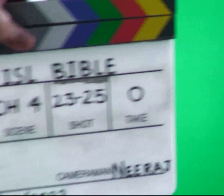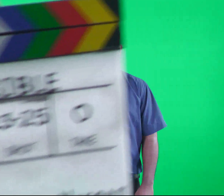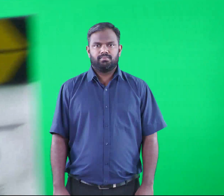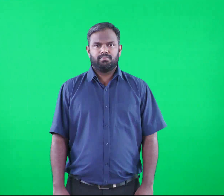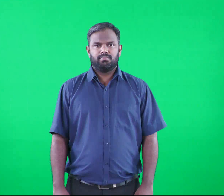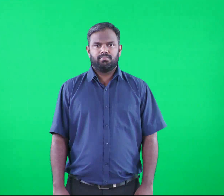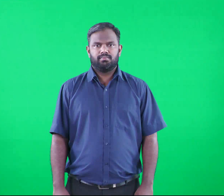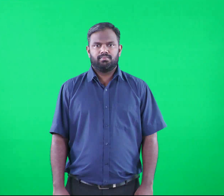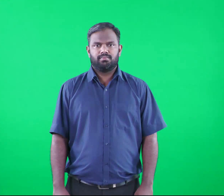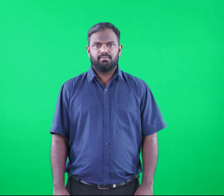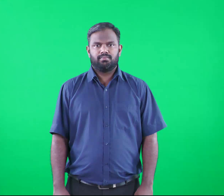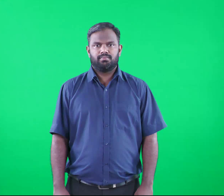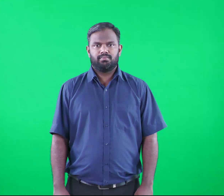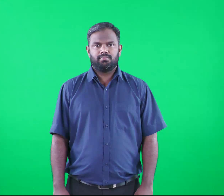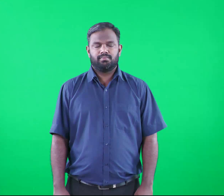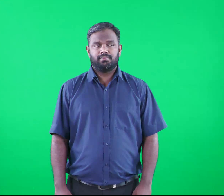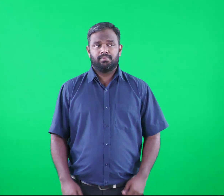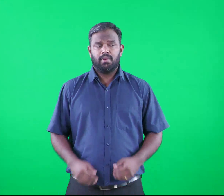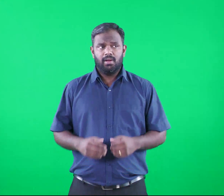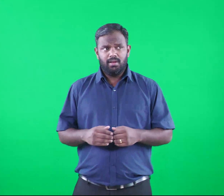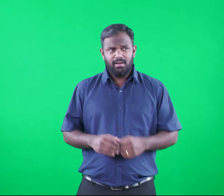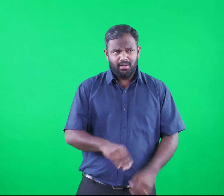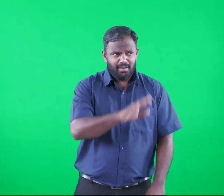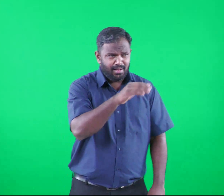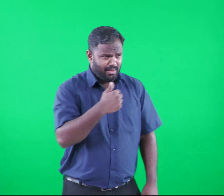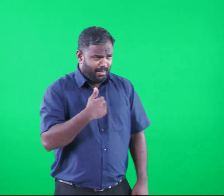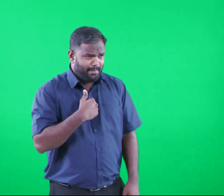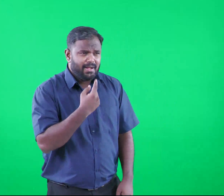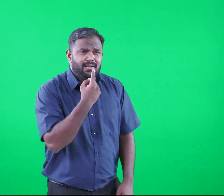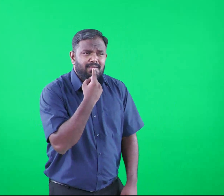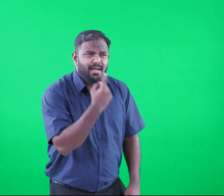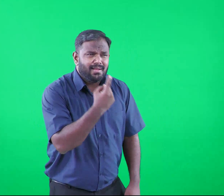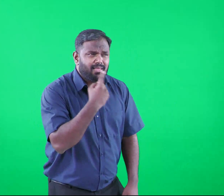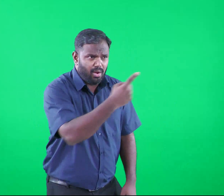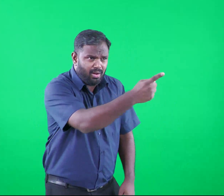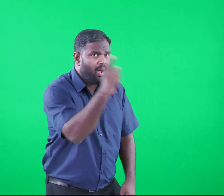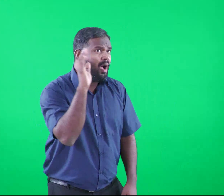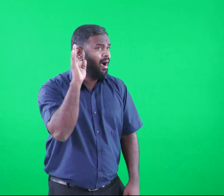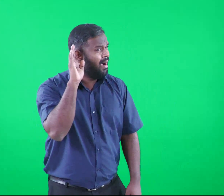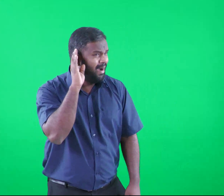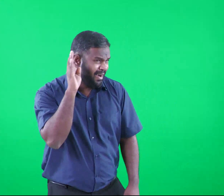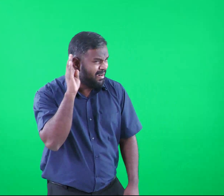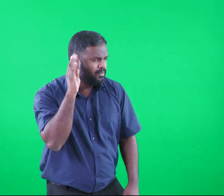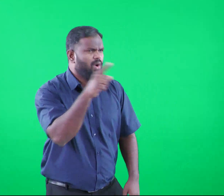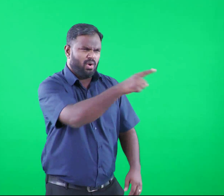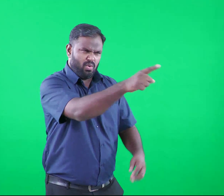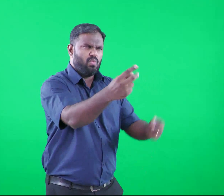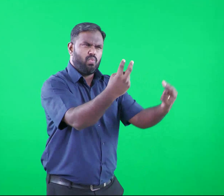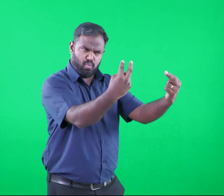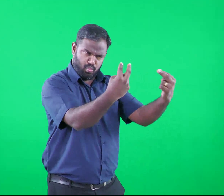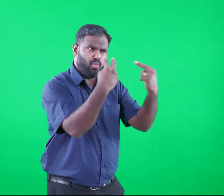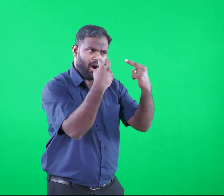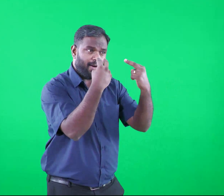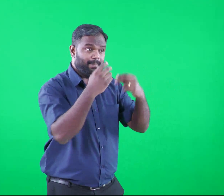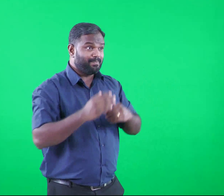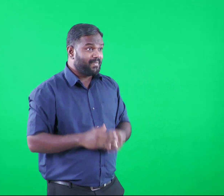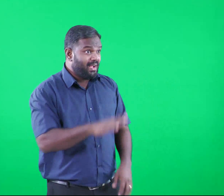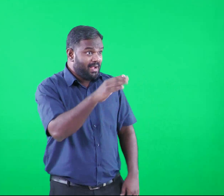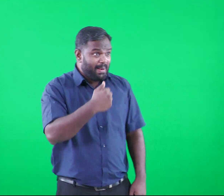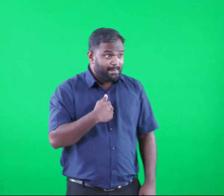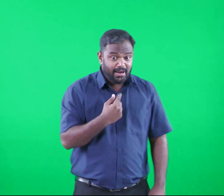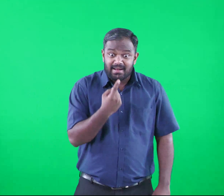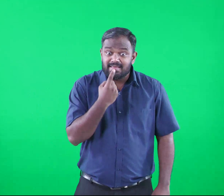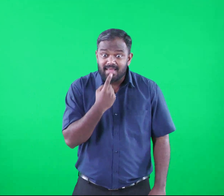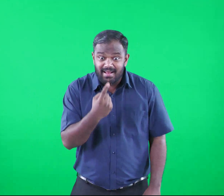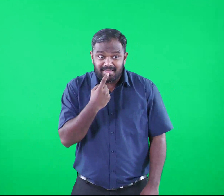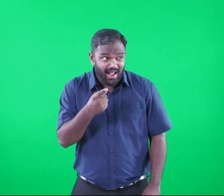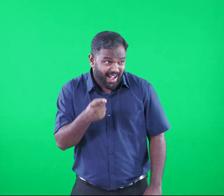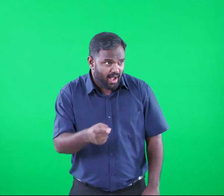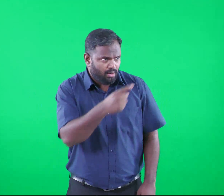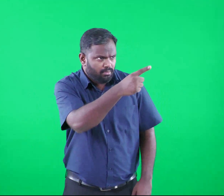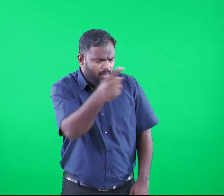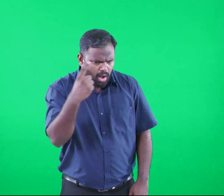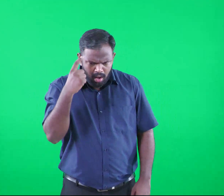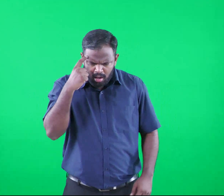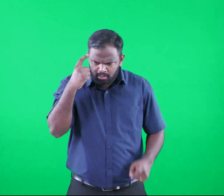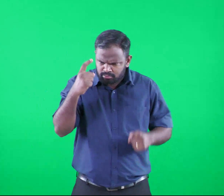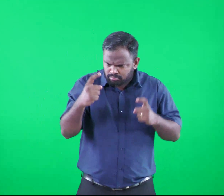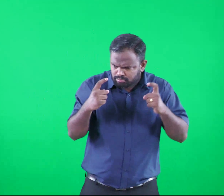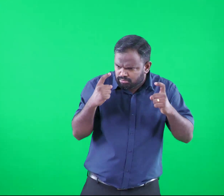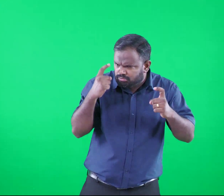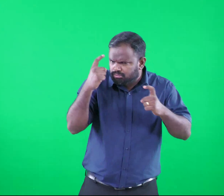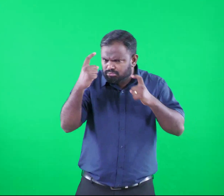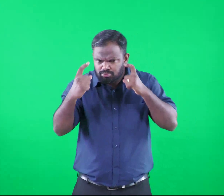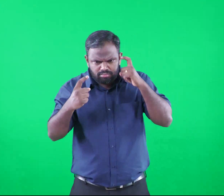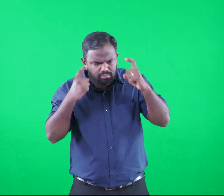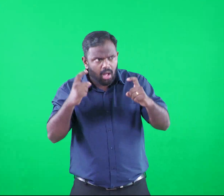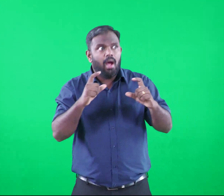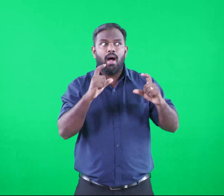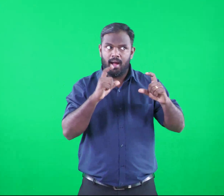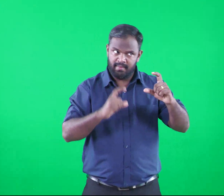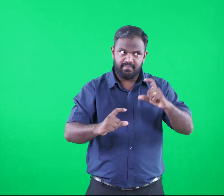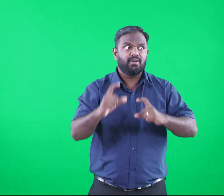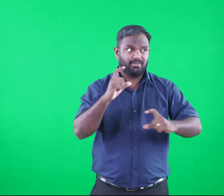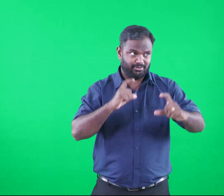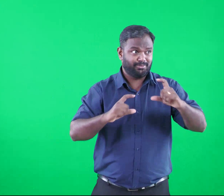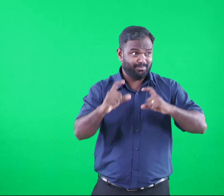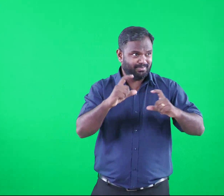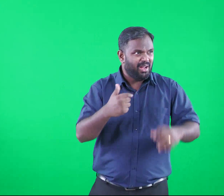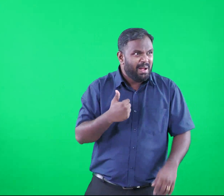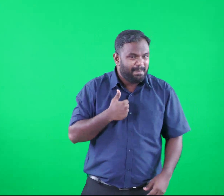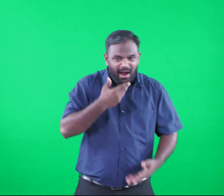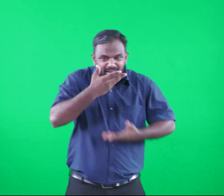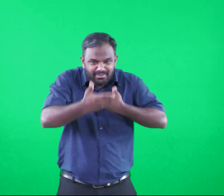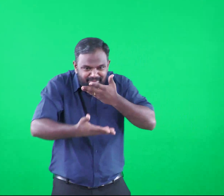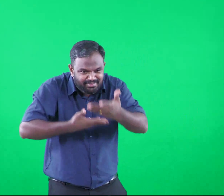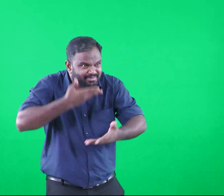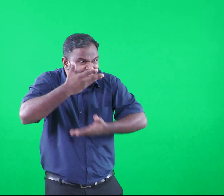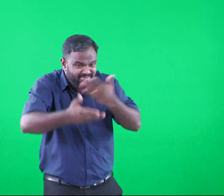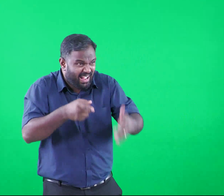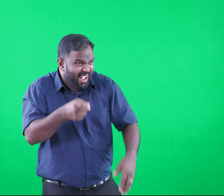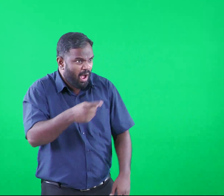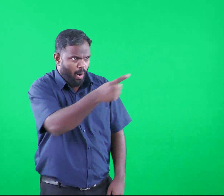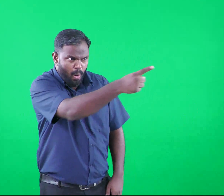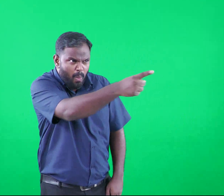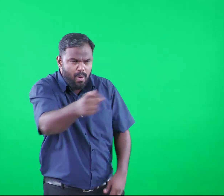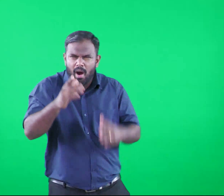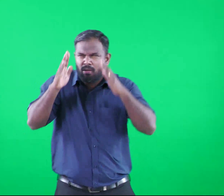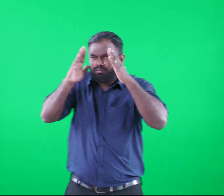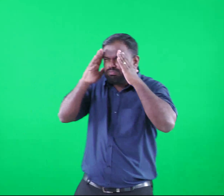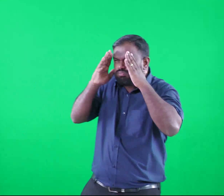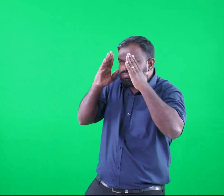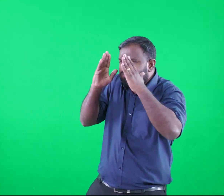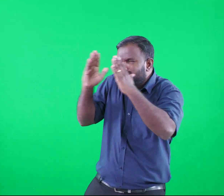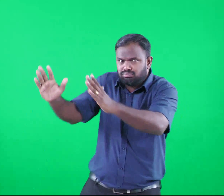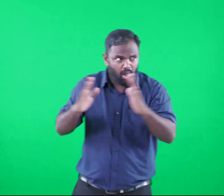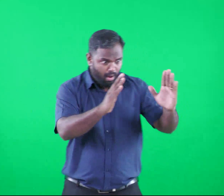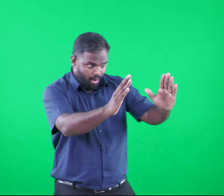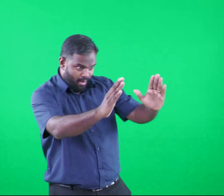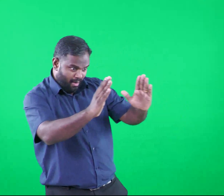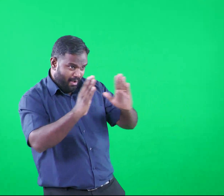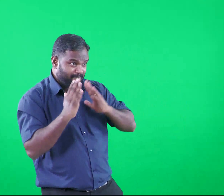If anyone has ears to hear, let him hear." He went on to say, "Pay attention to what you hear.